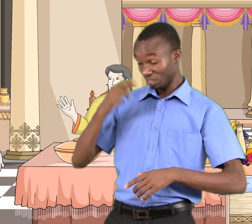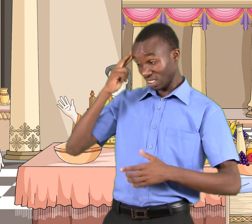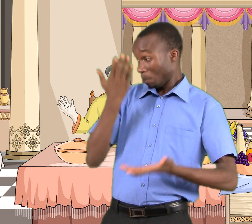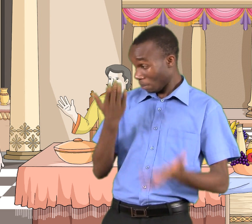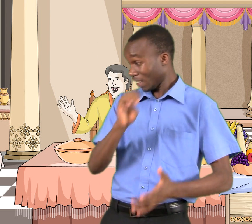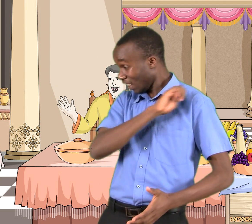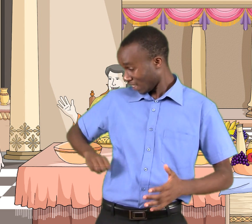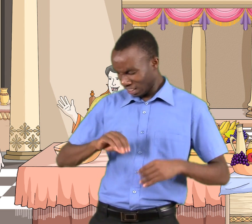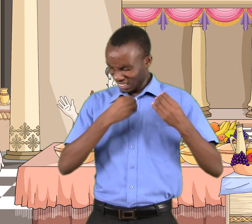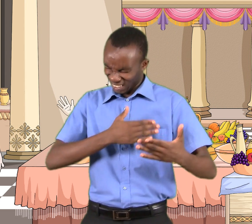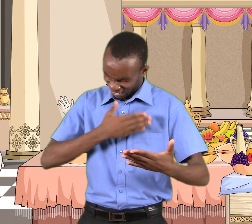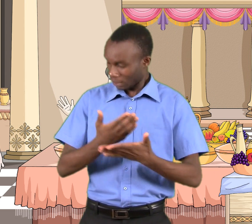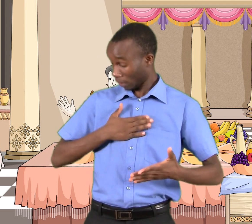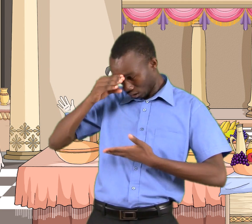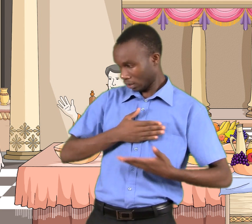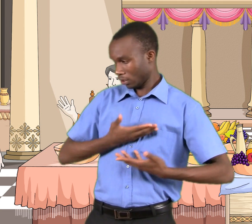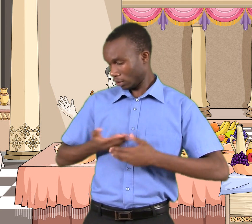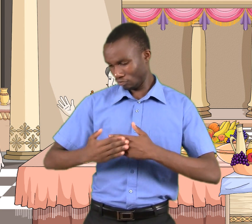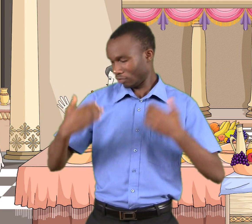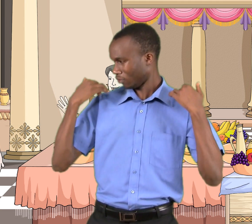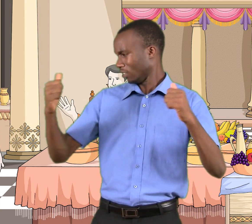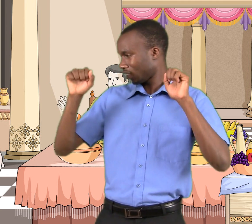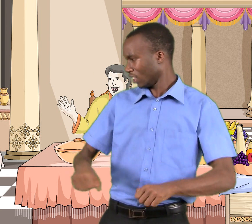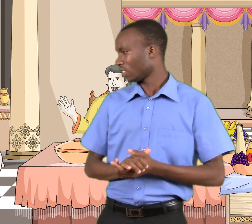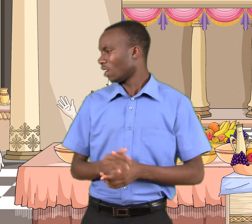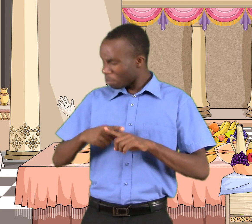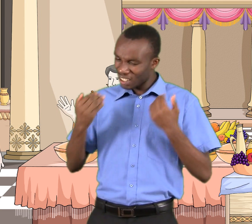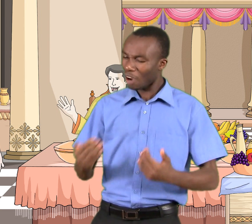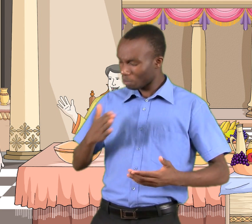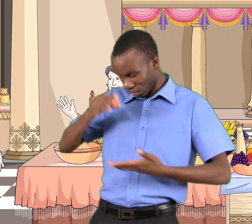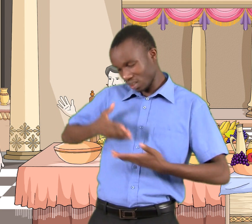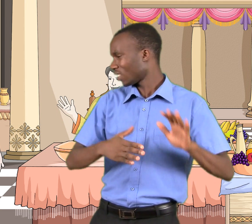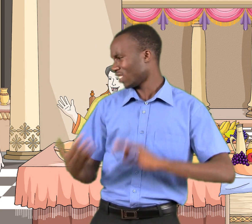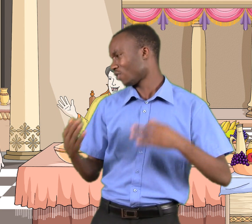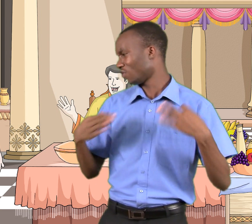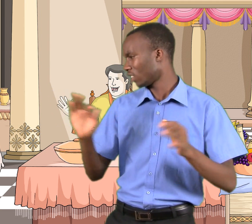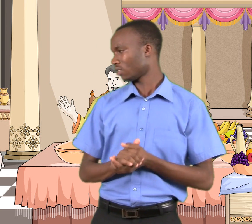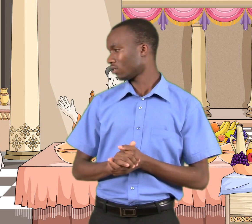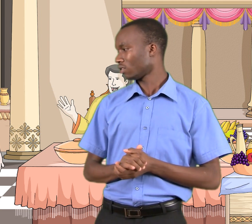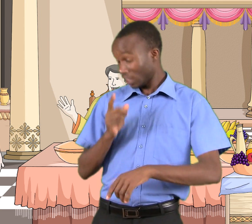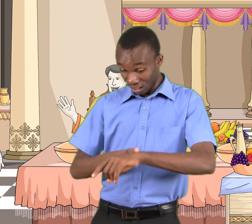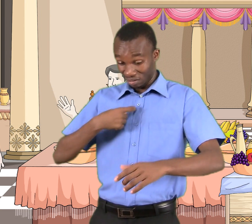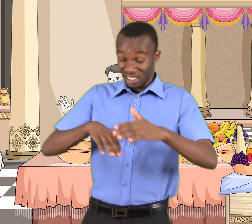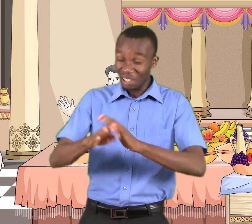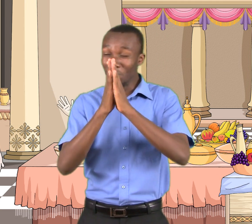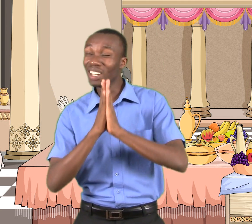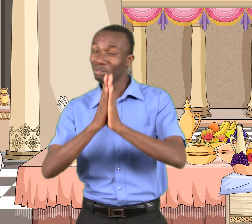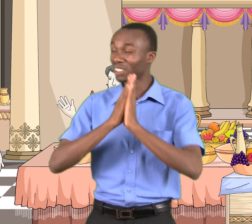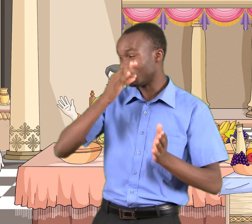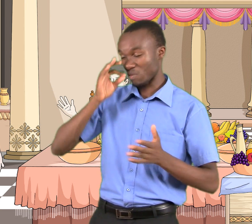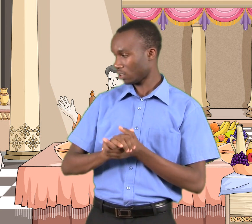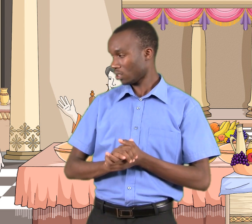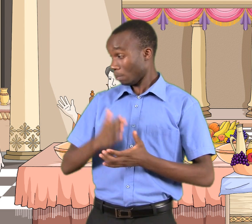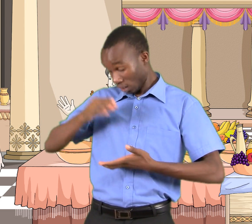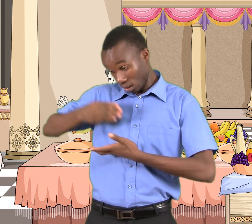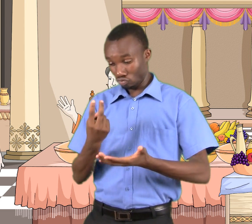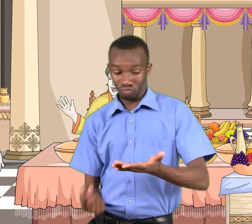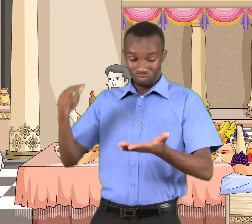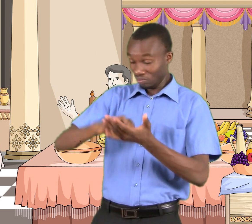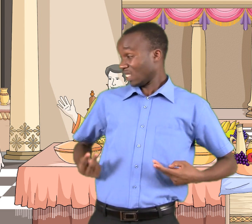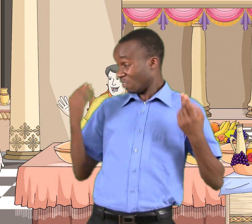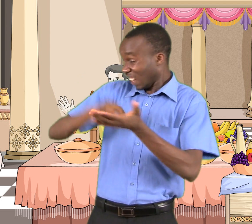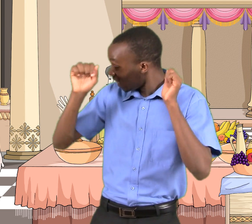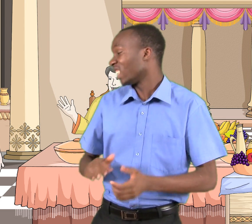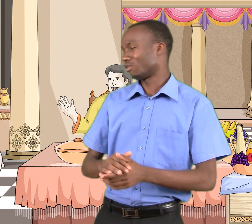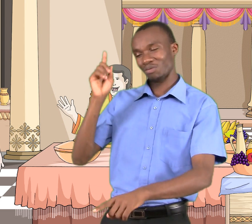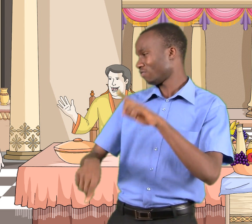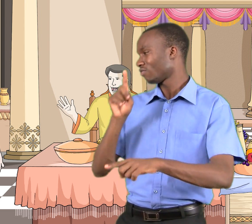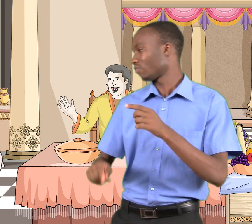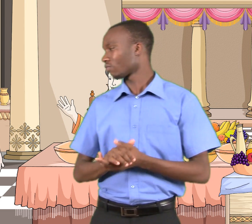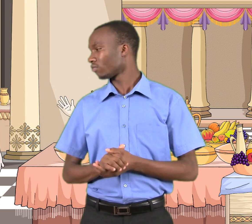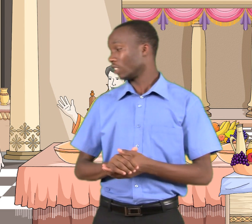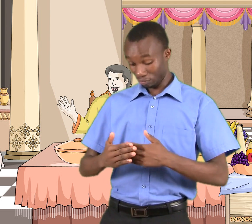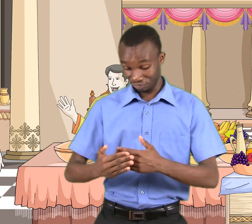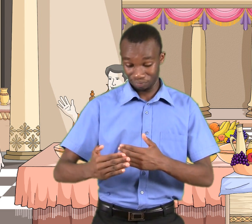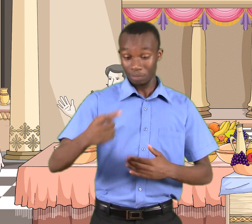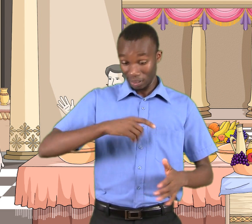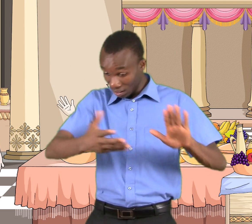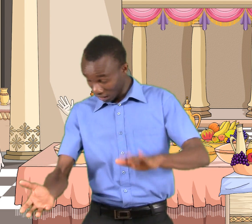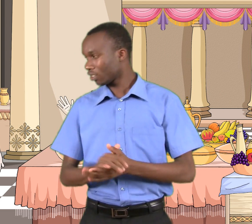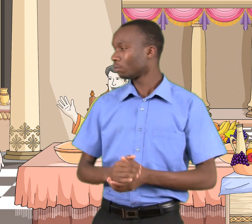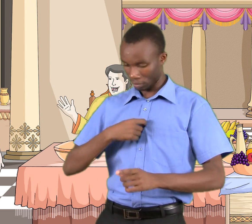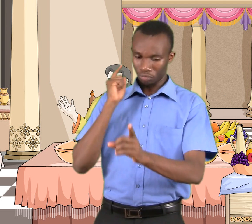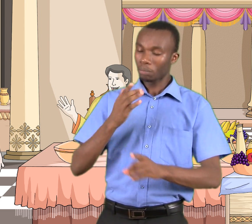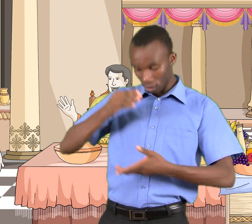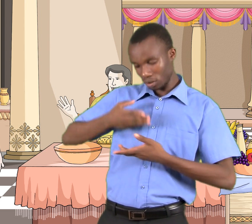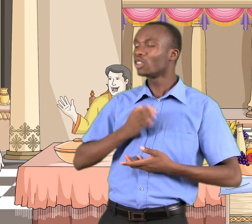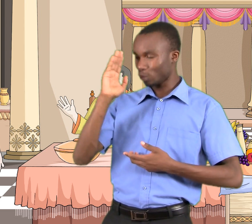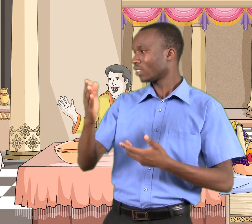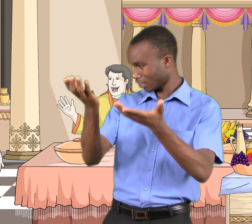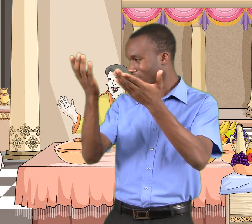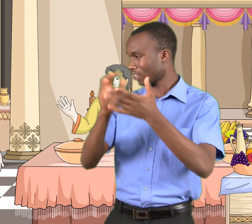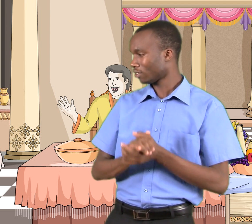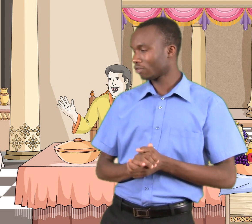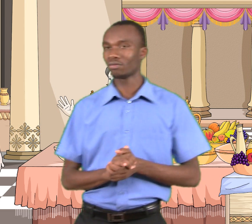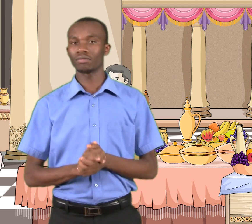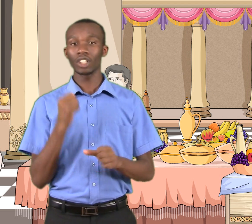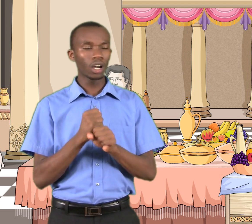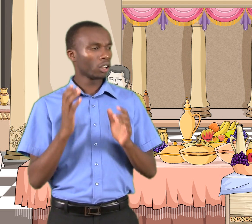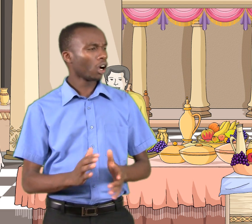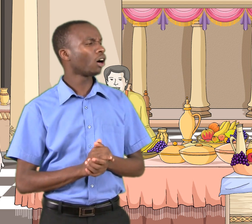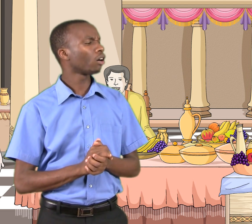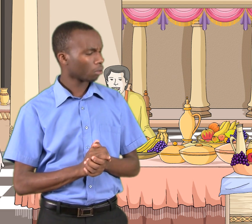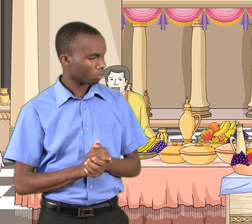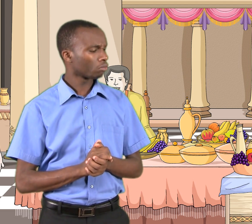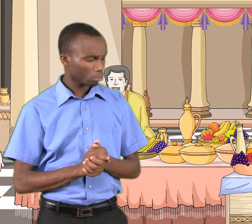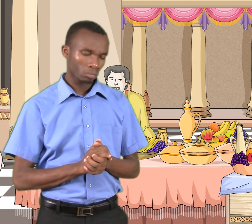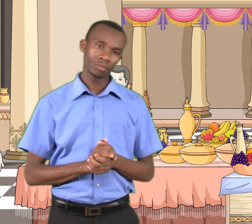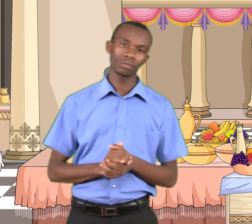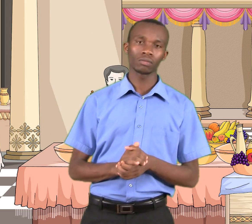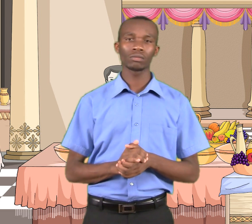The LORD may be gracious to me and let him live.’ But now that he is dead, why should I fast? Can I bring him back again?